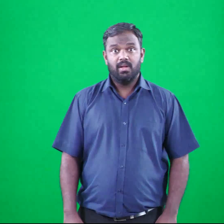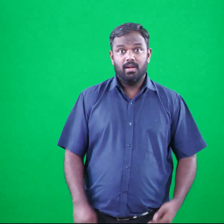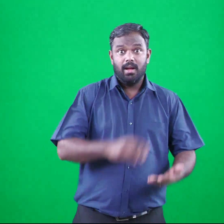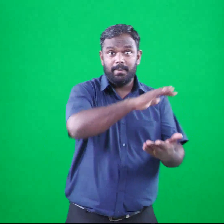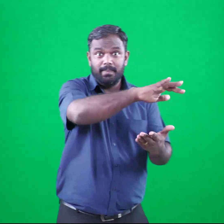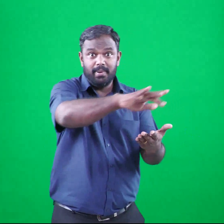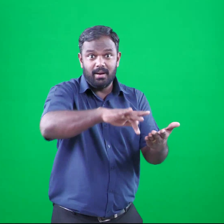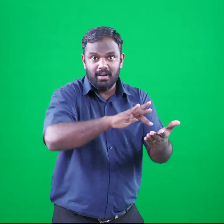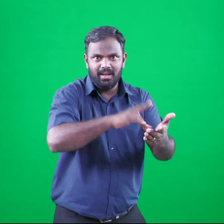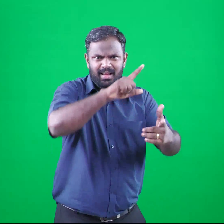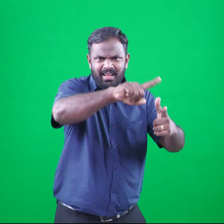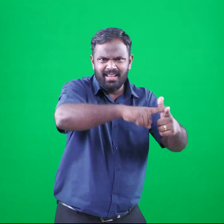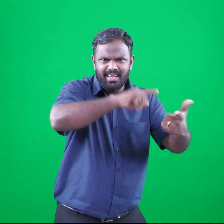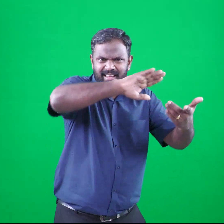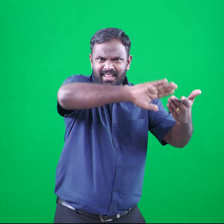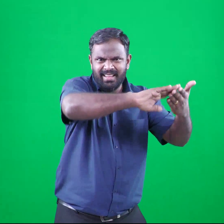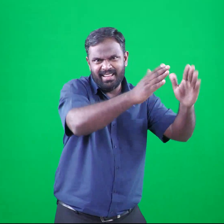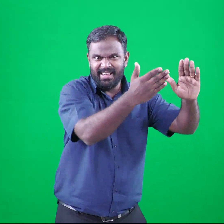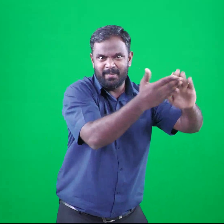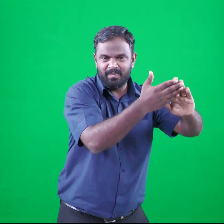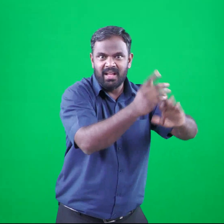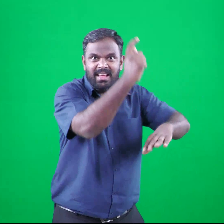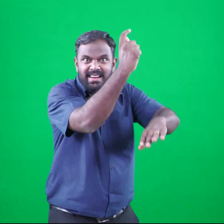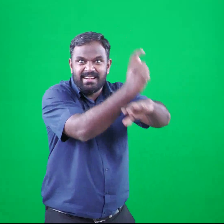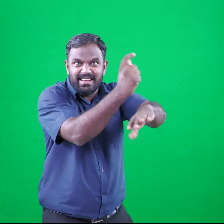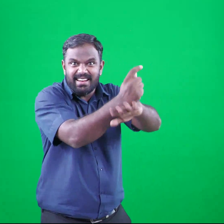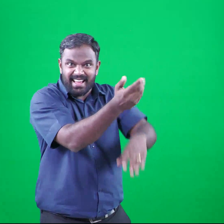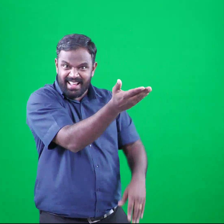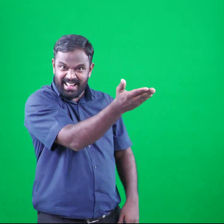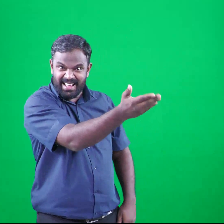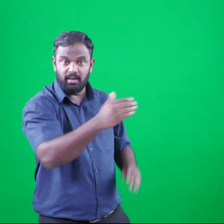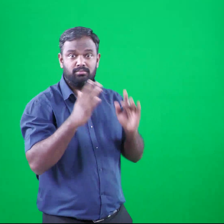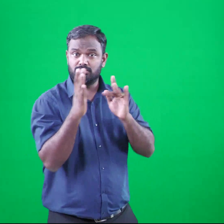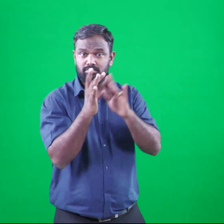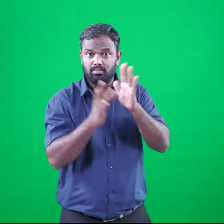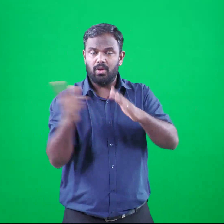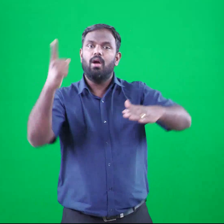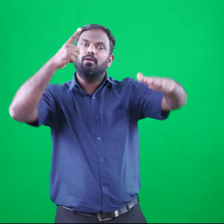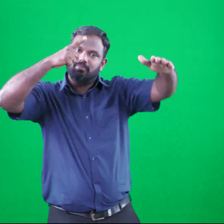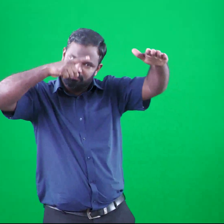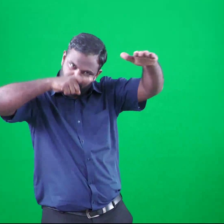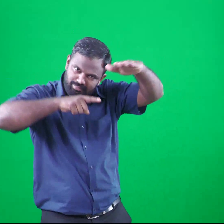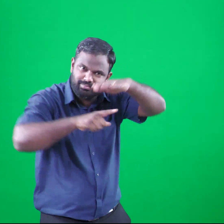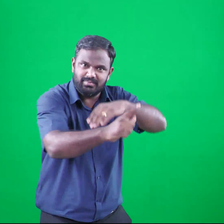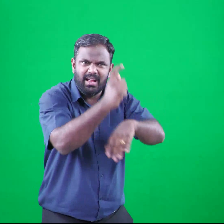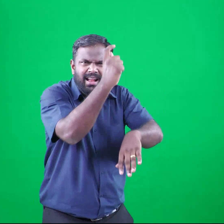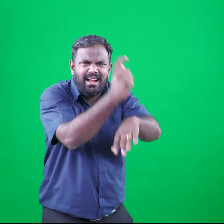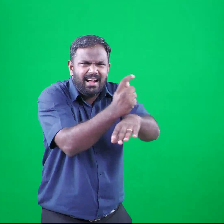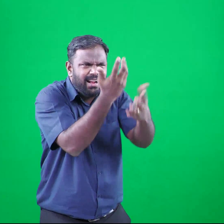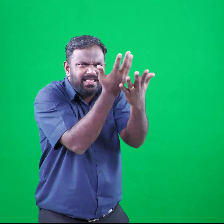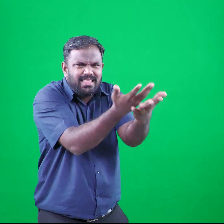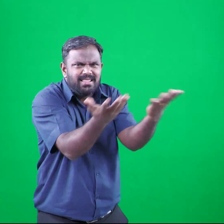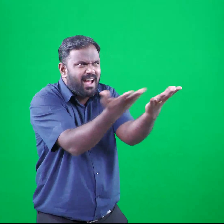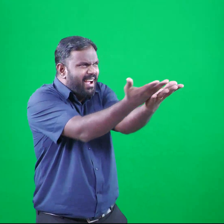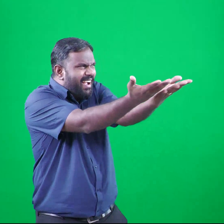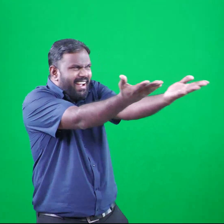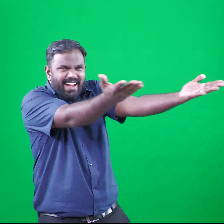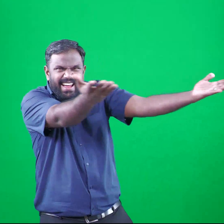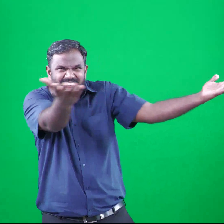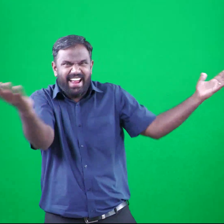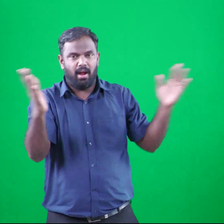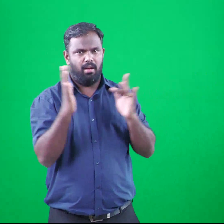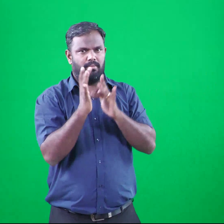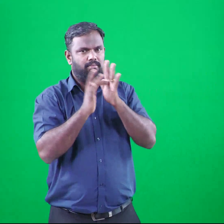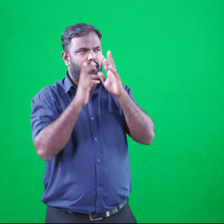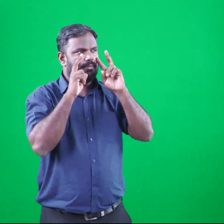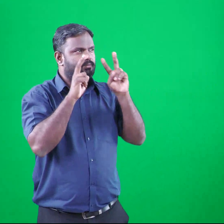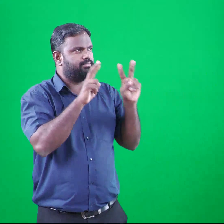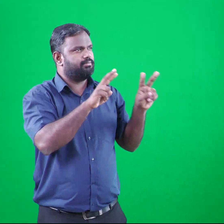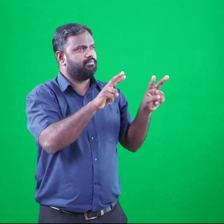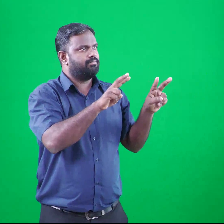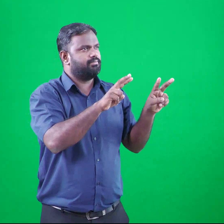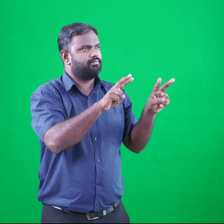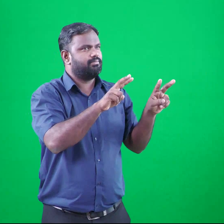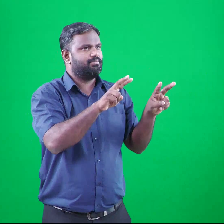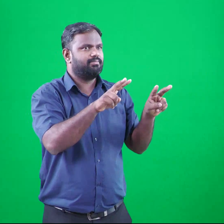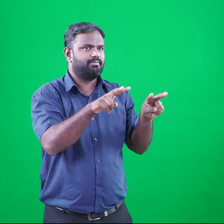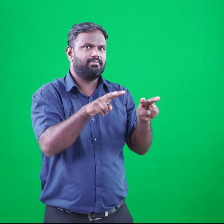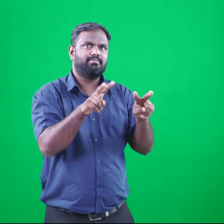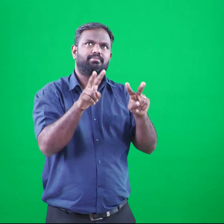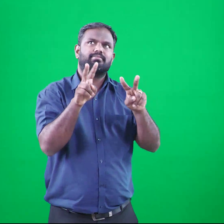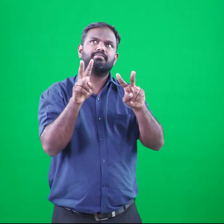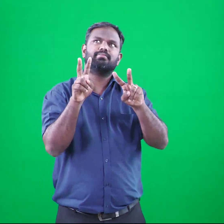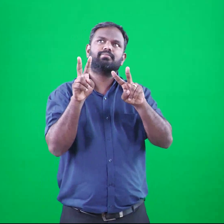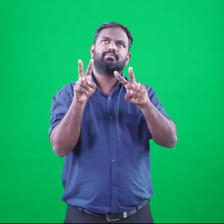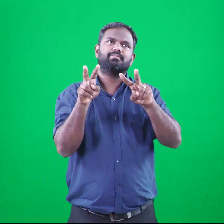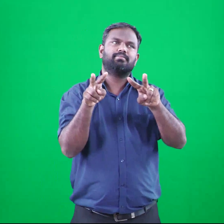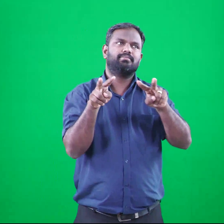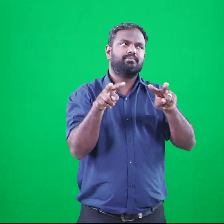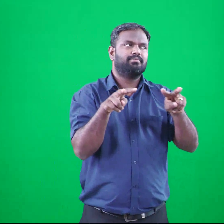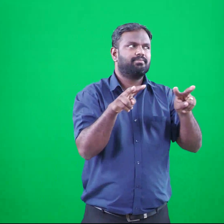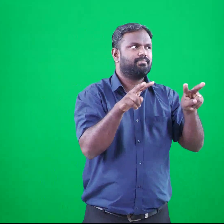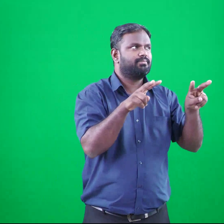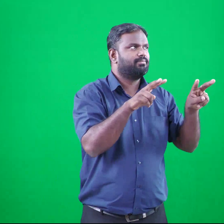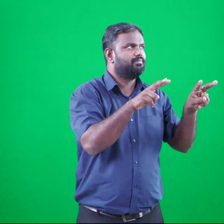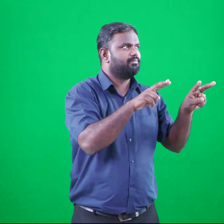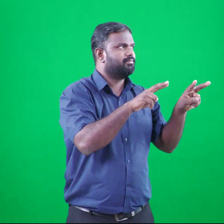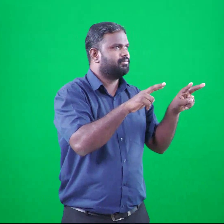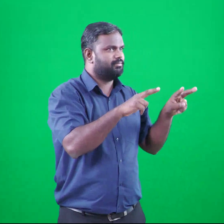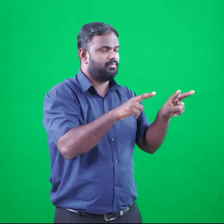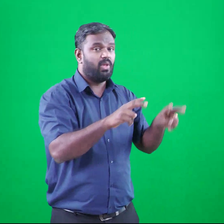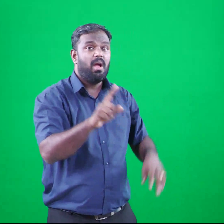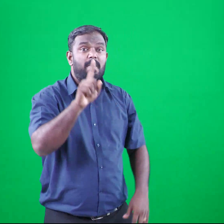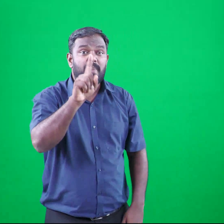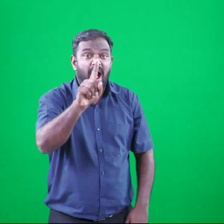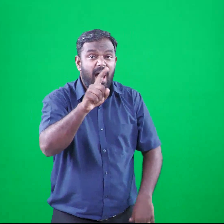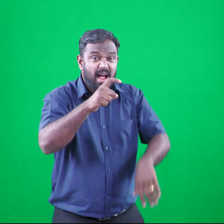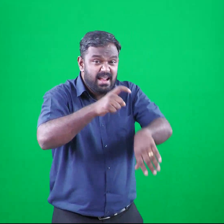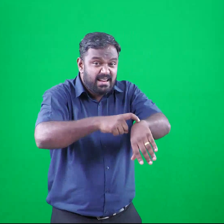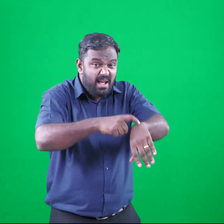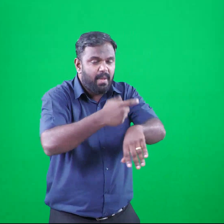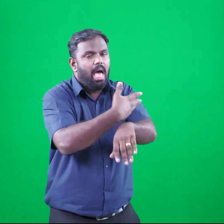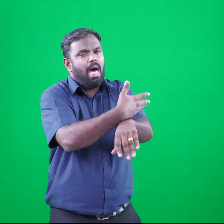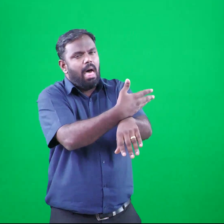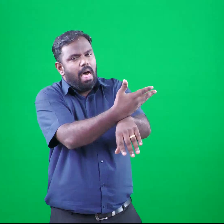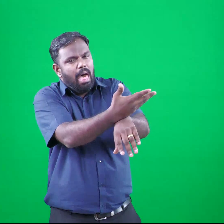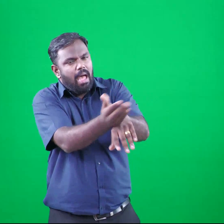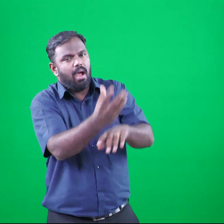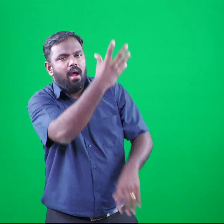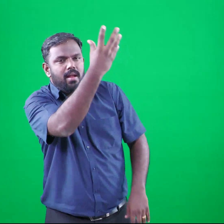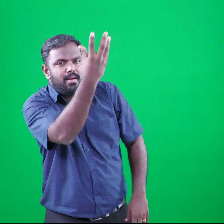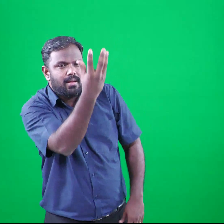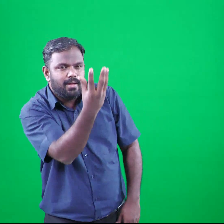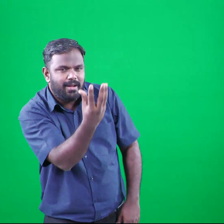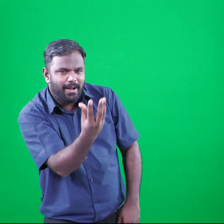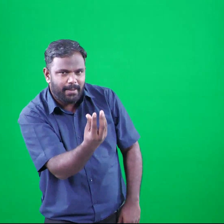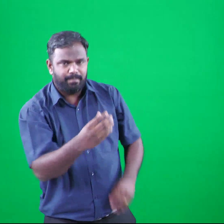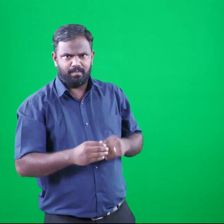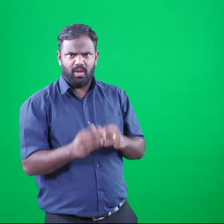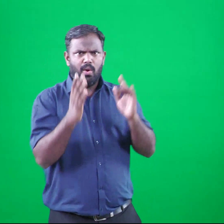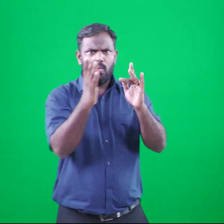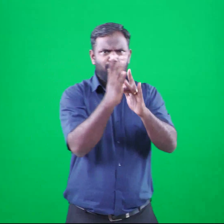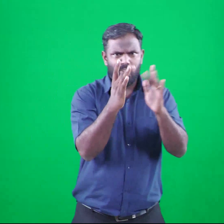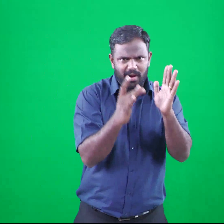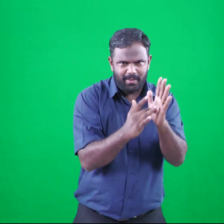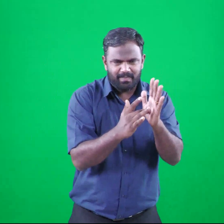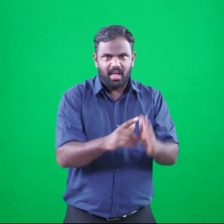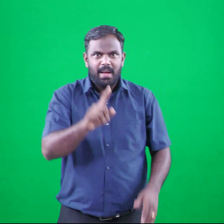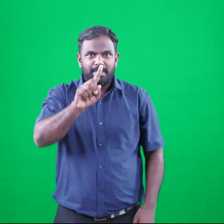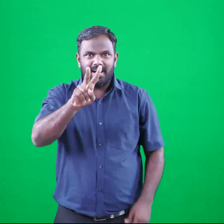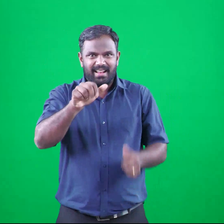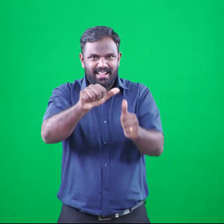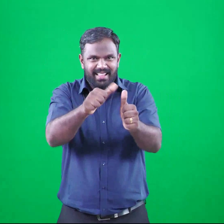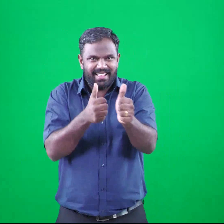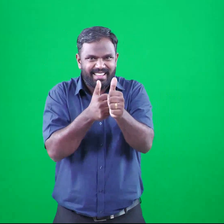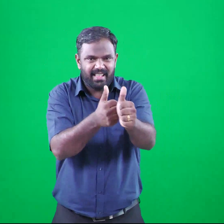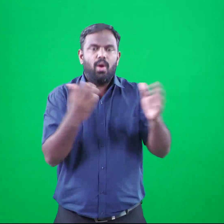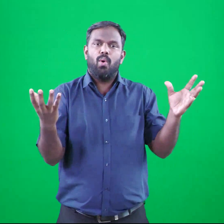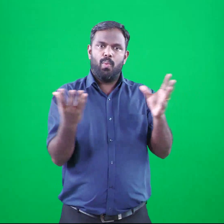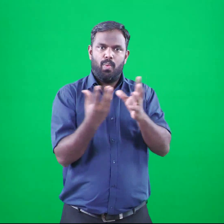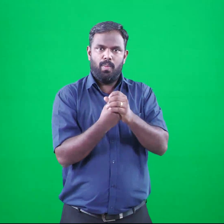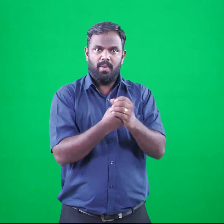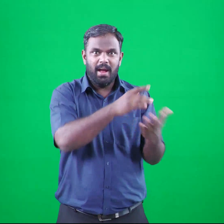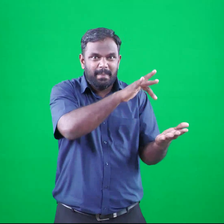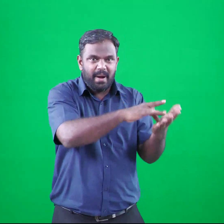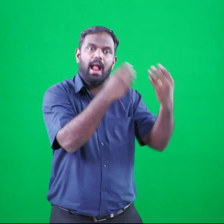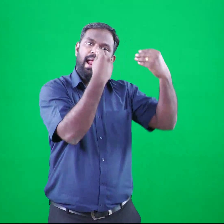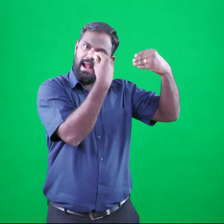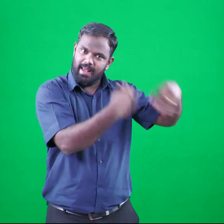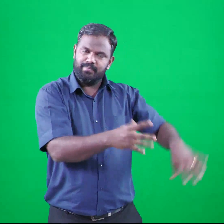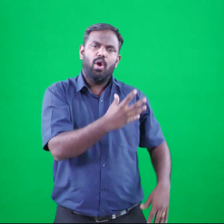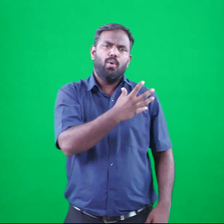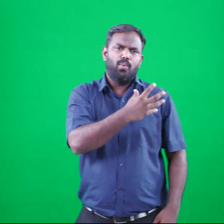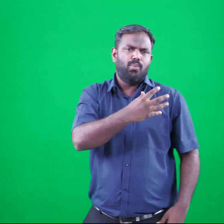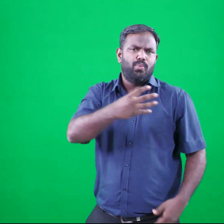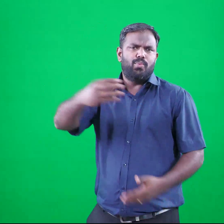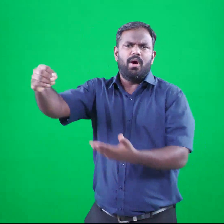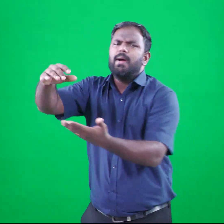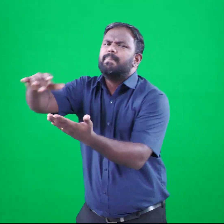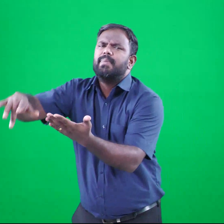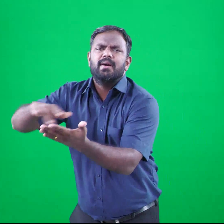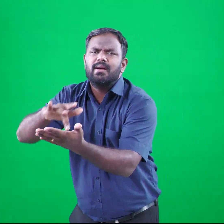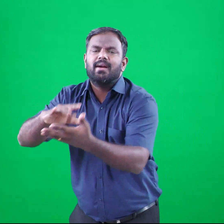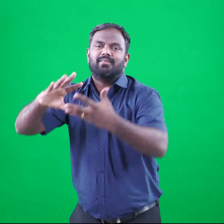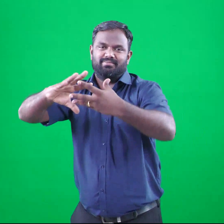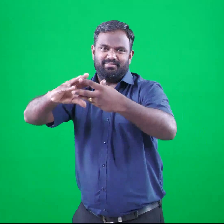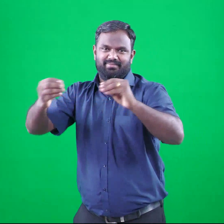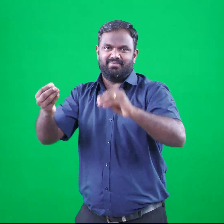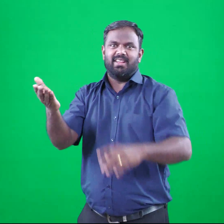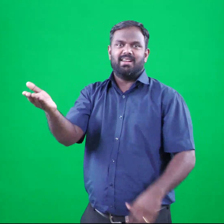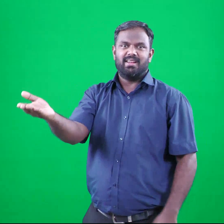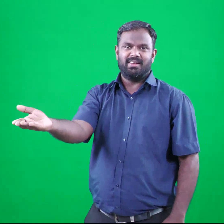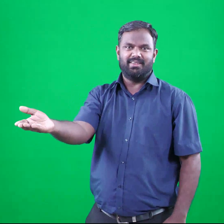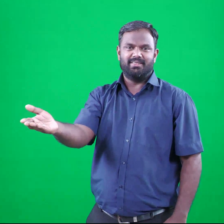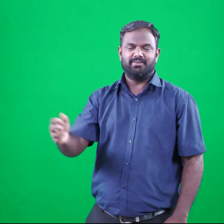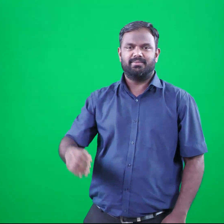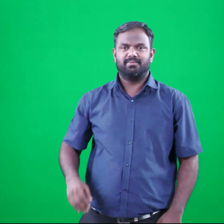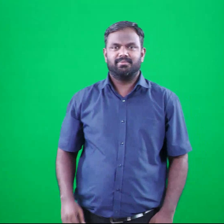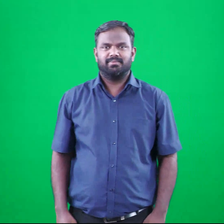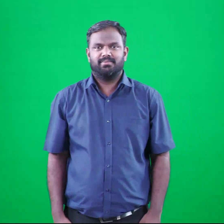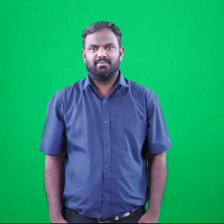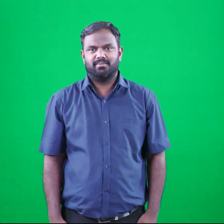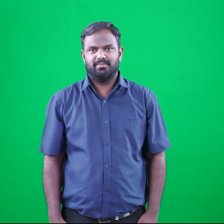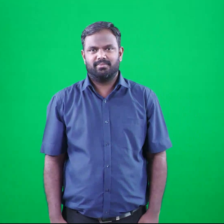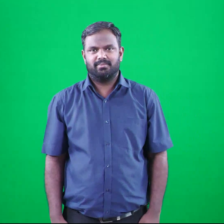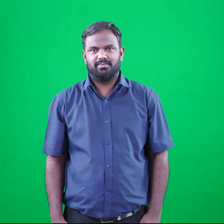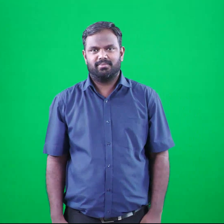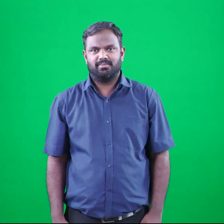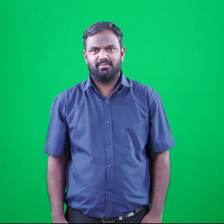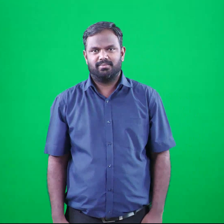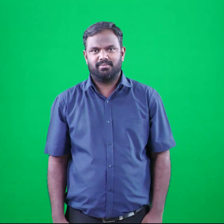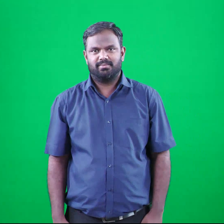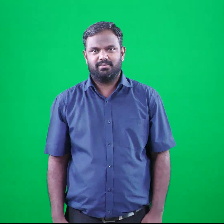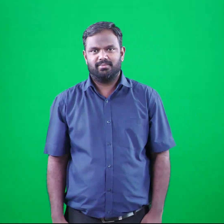Then Jesus entered Jerusalem and went into the temple courts. He looked around at everything, but since it was already late, He went out to Bethany with the Twelve.